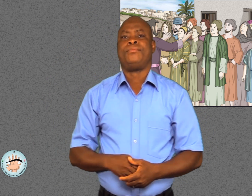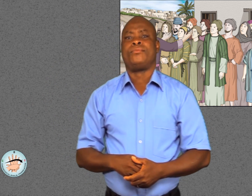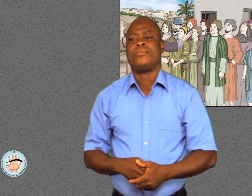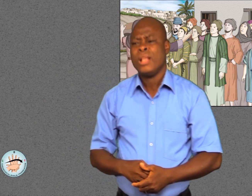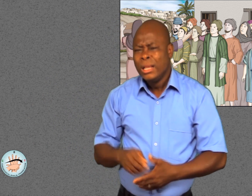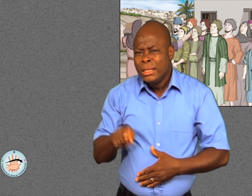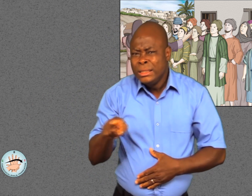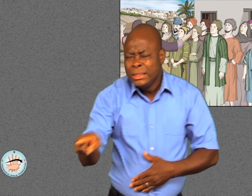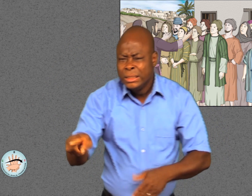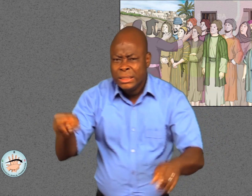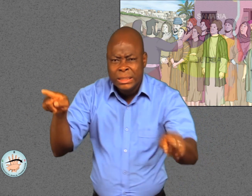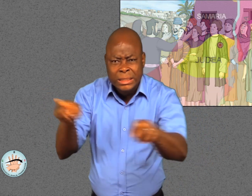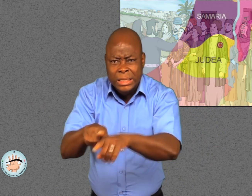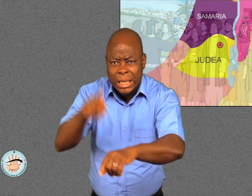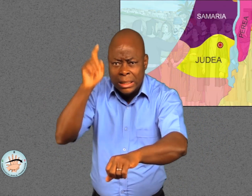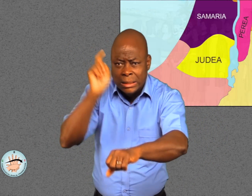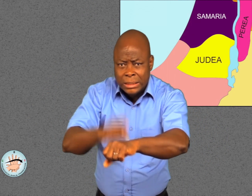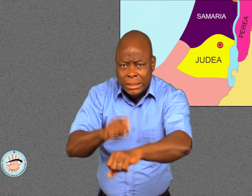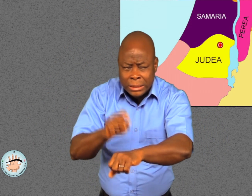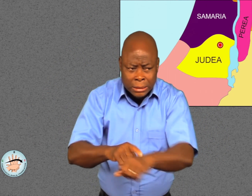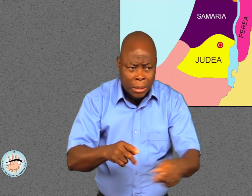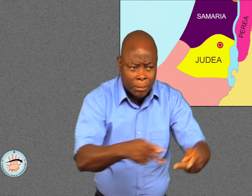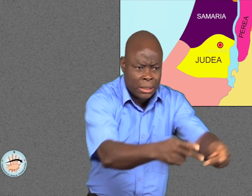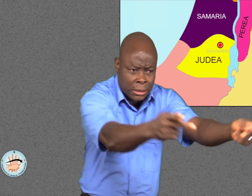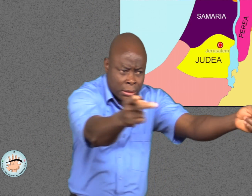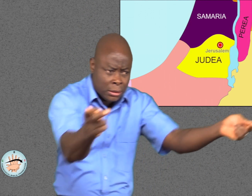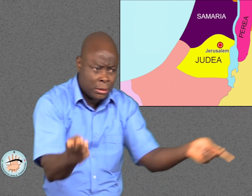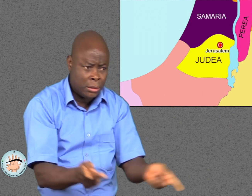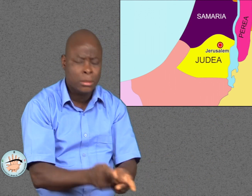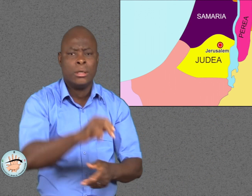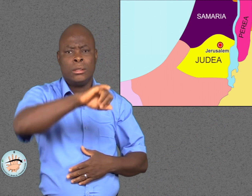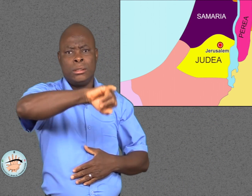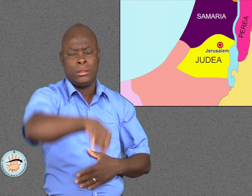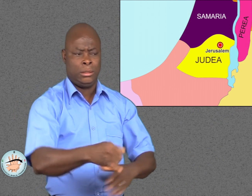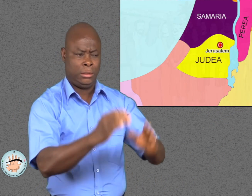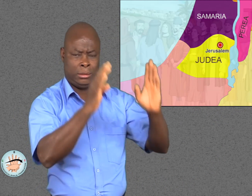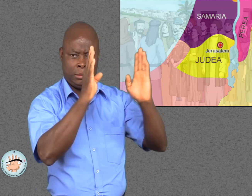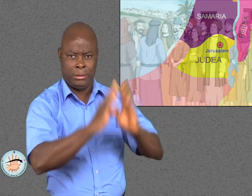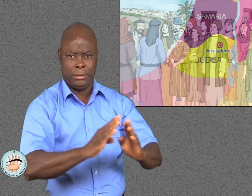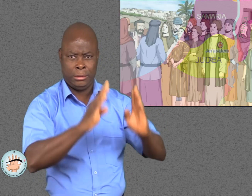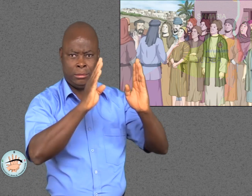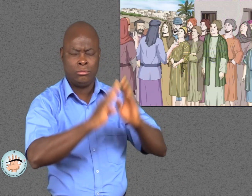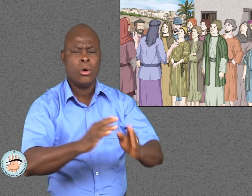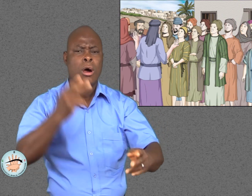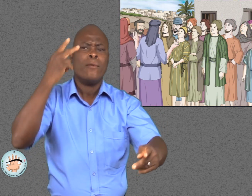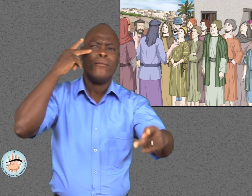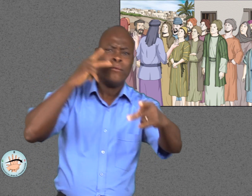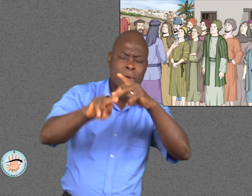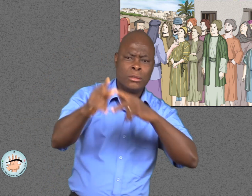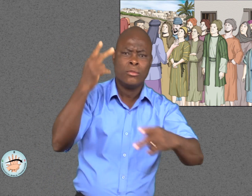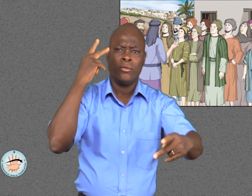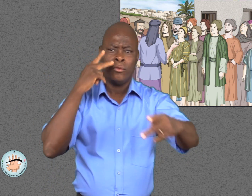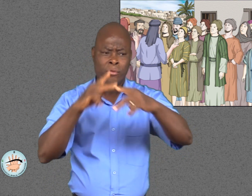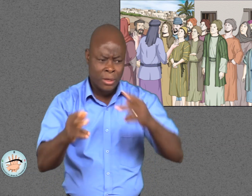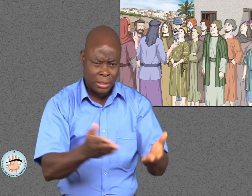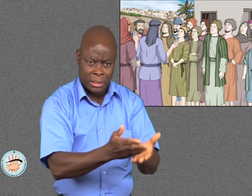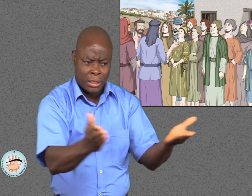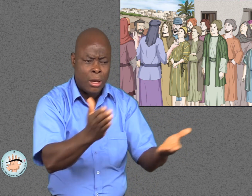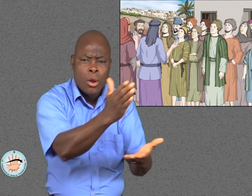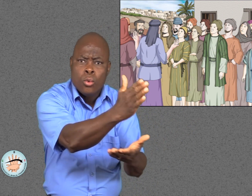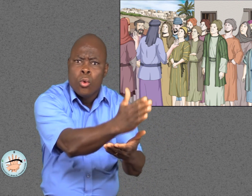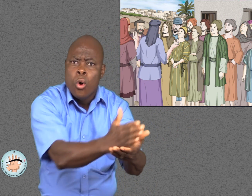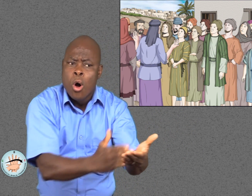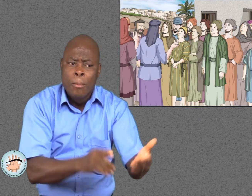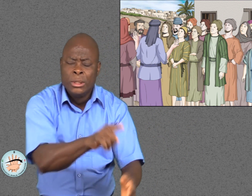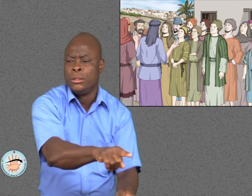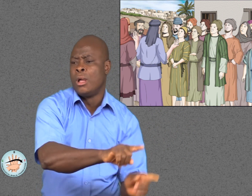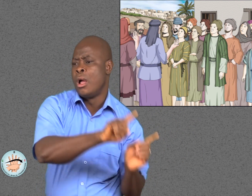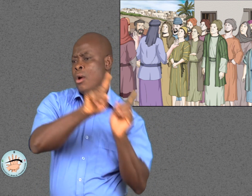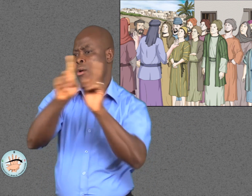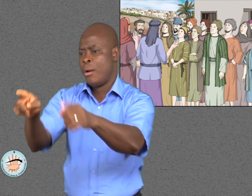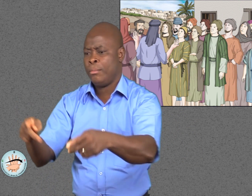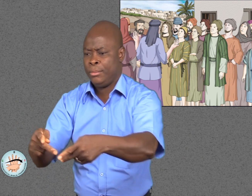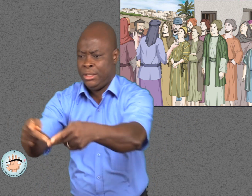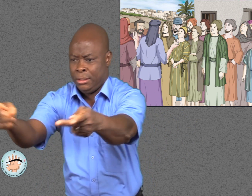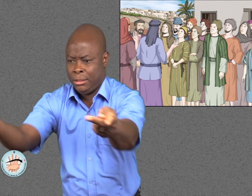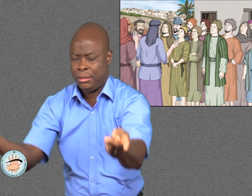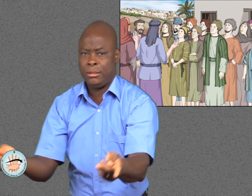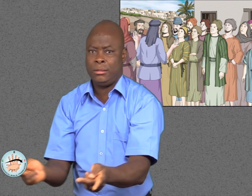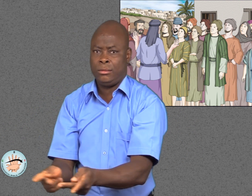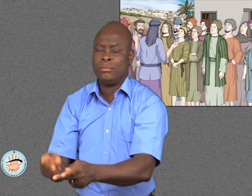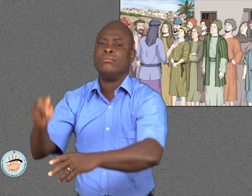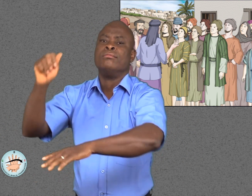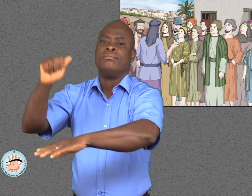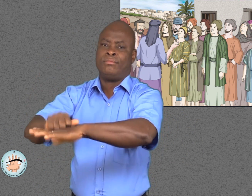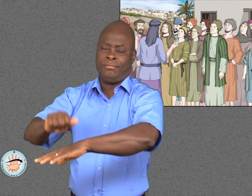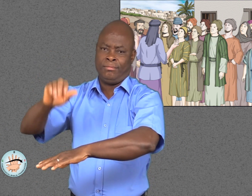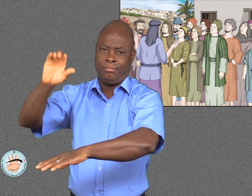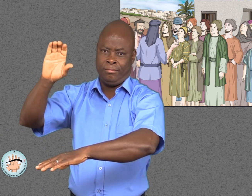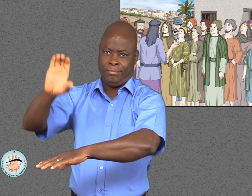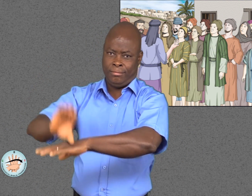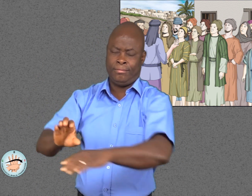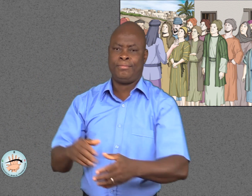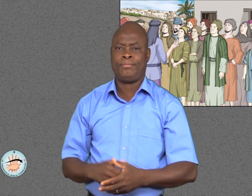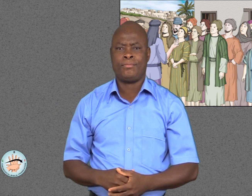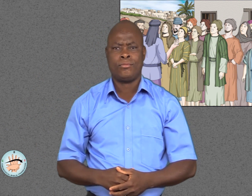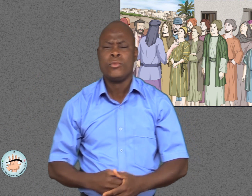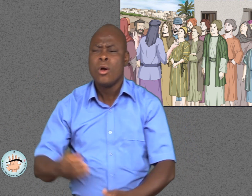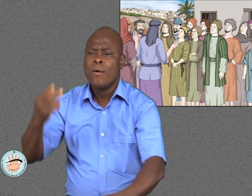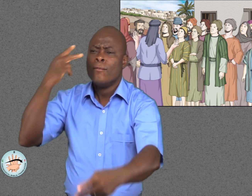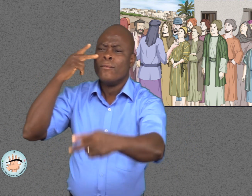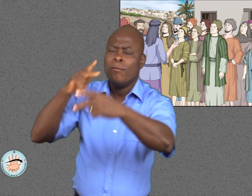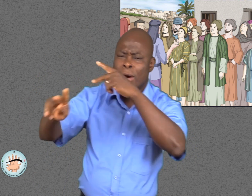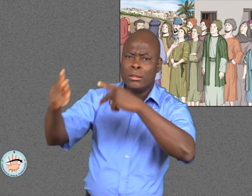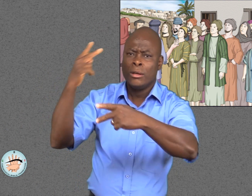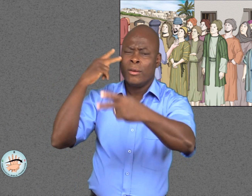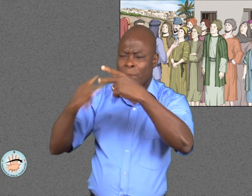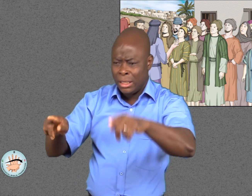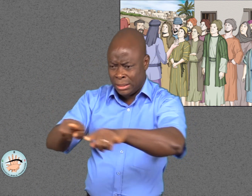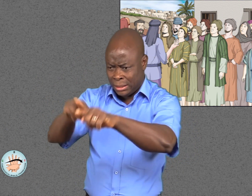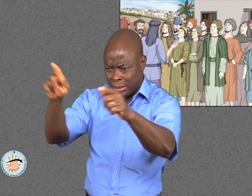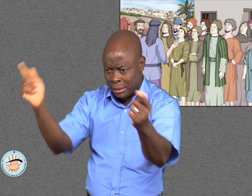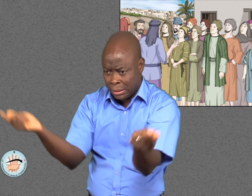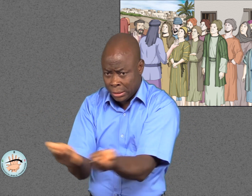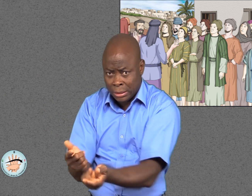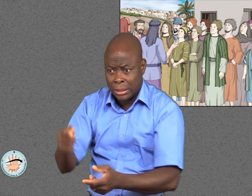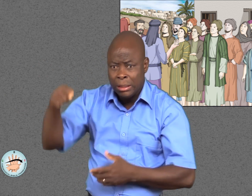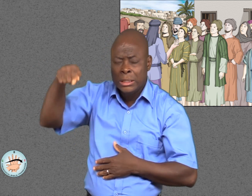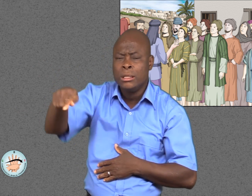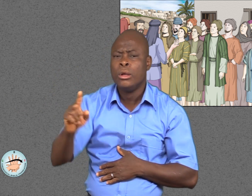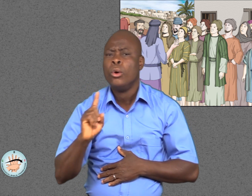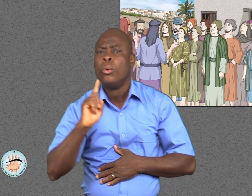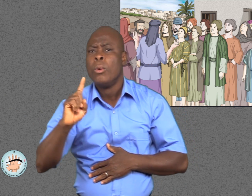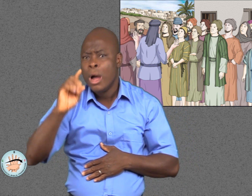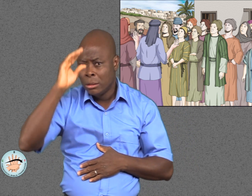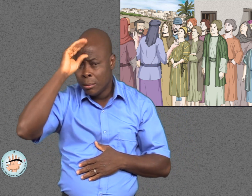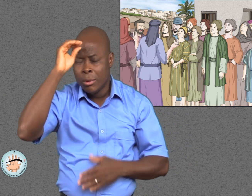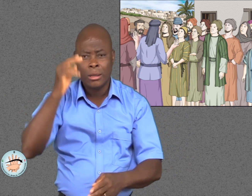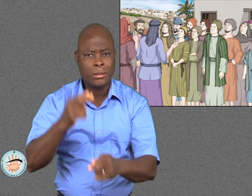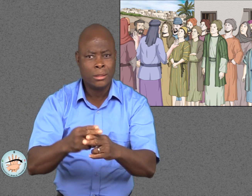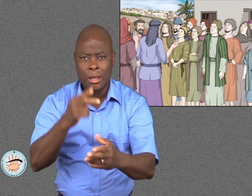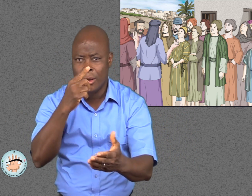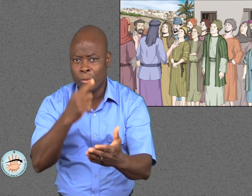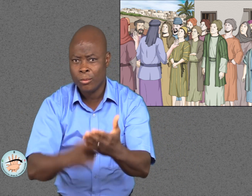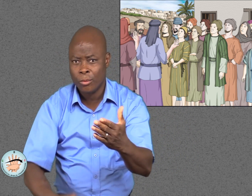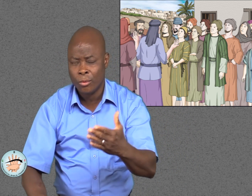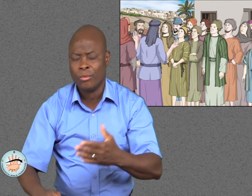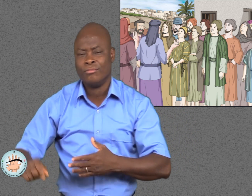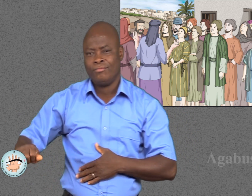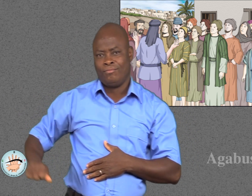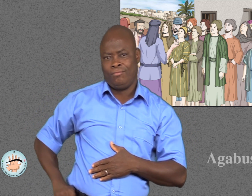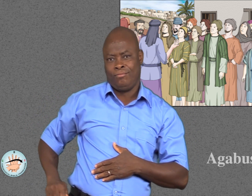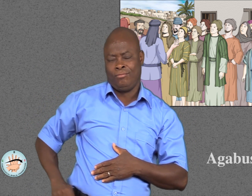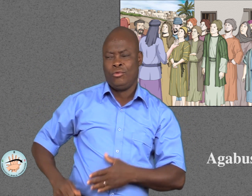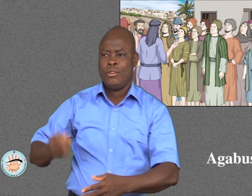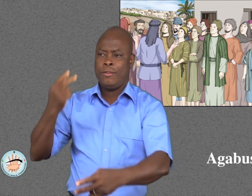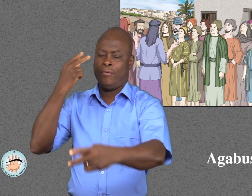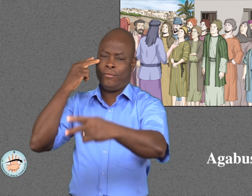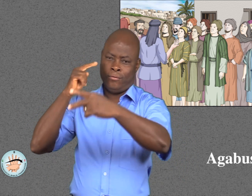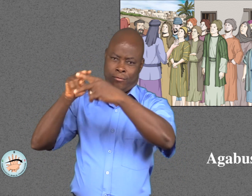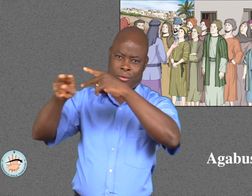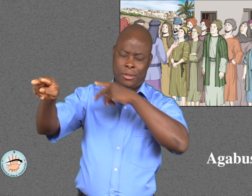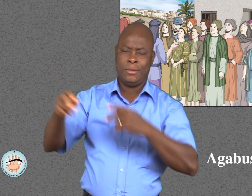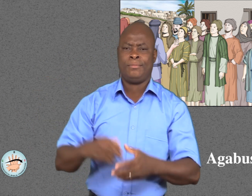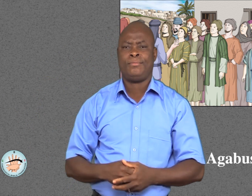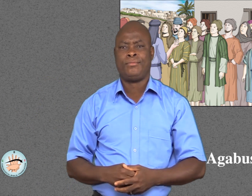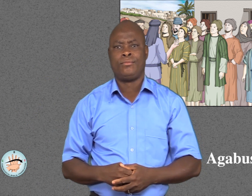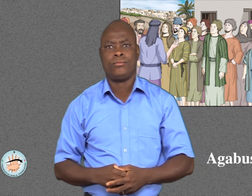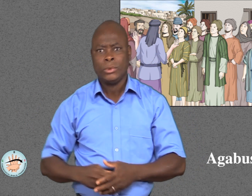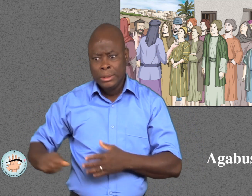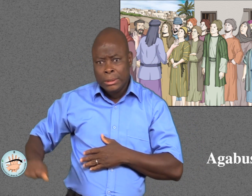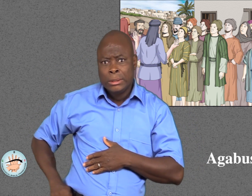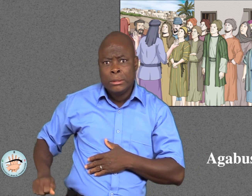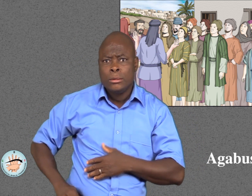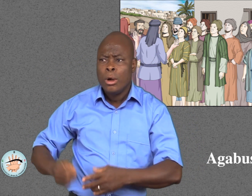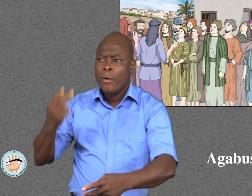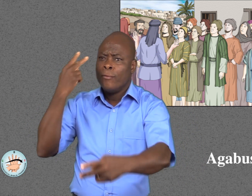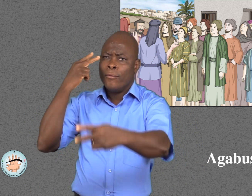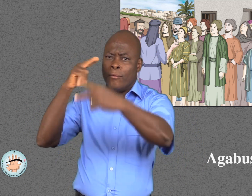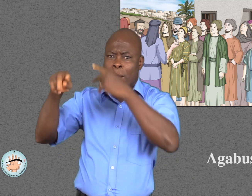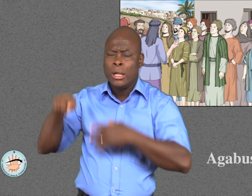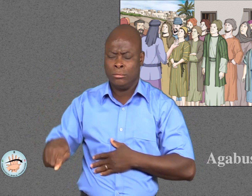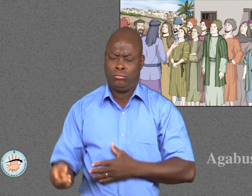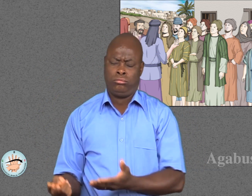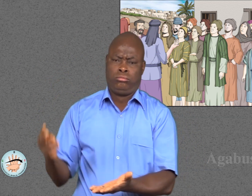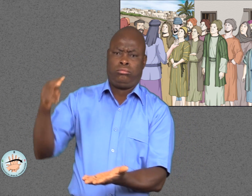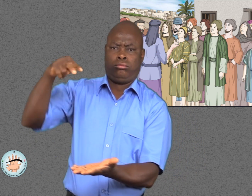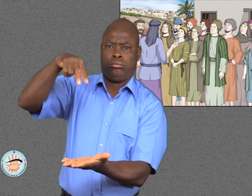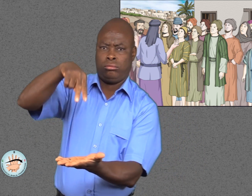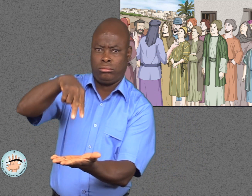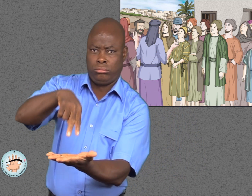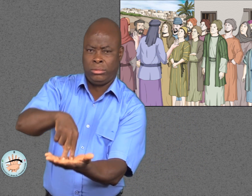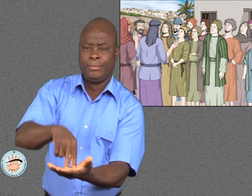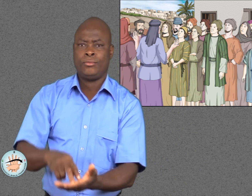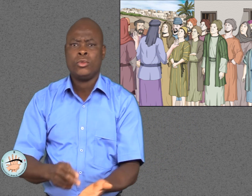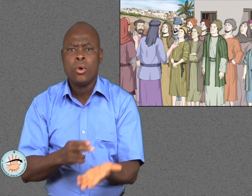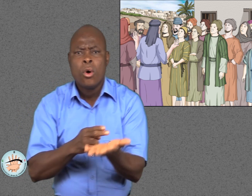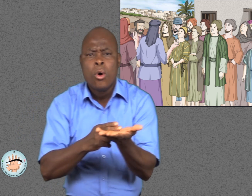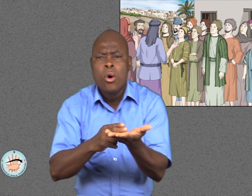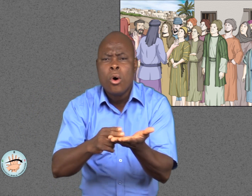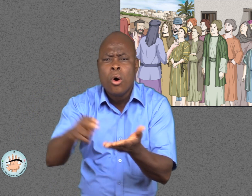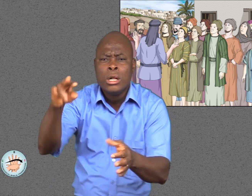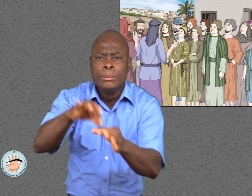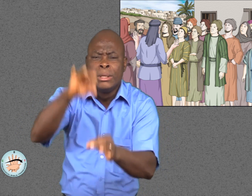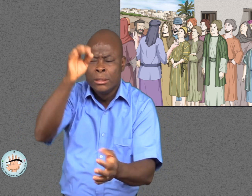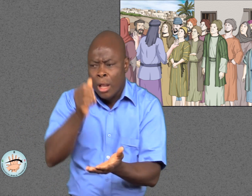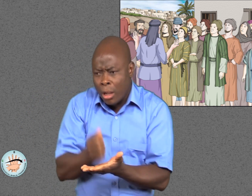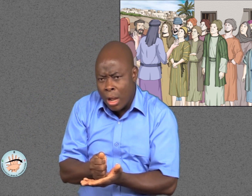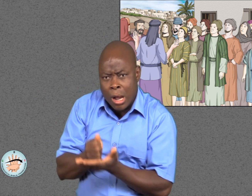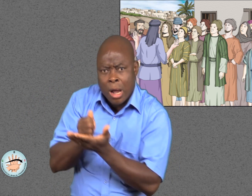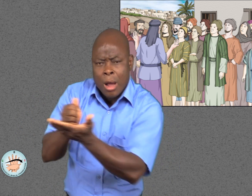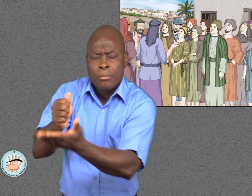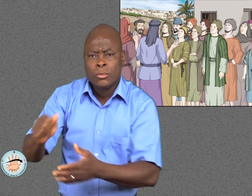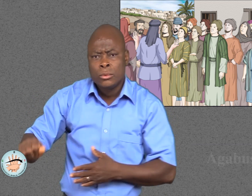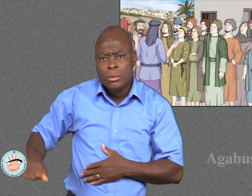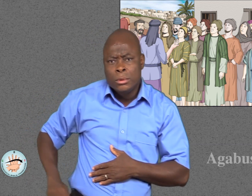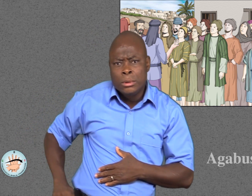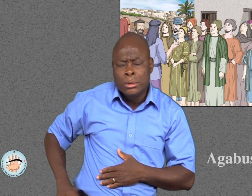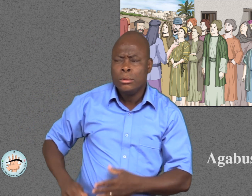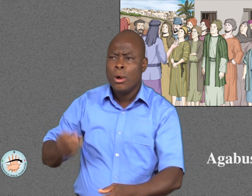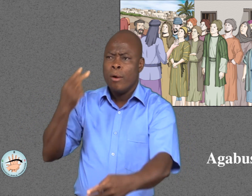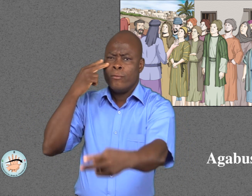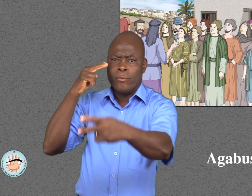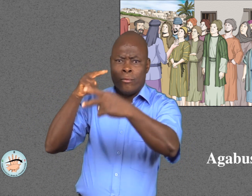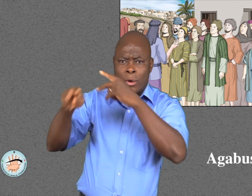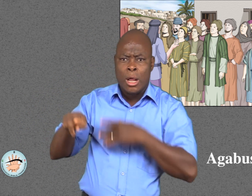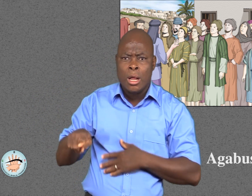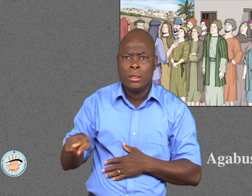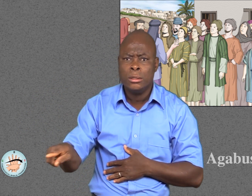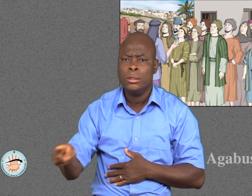In those days some prophets came down from Jerusalem to Antioch.